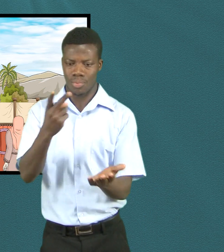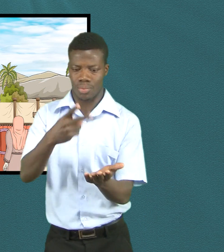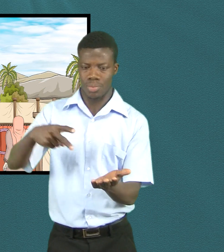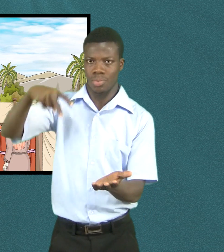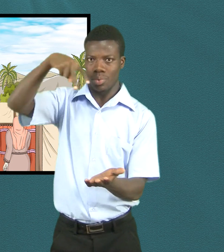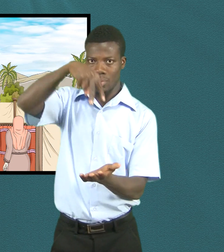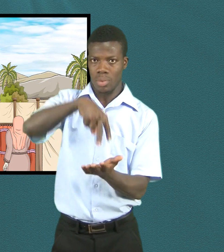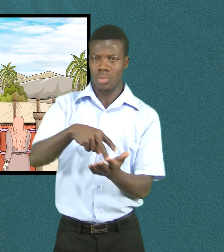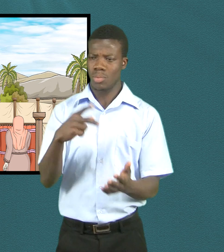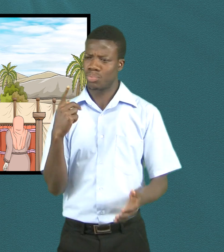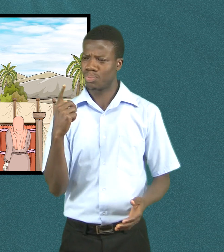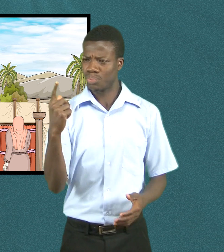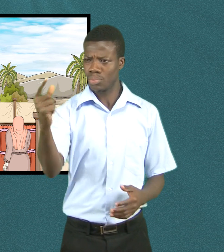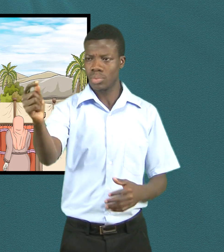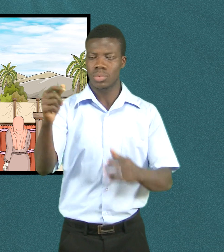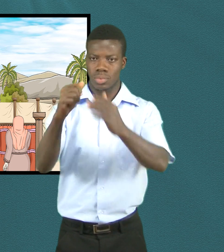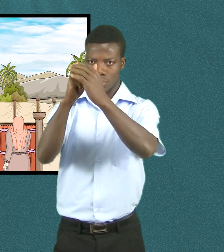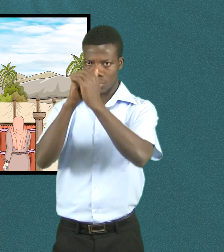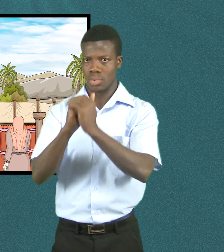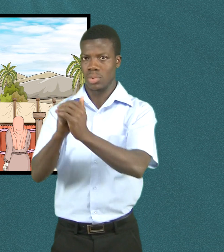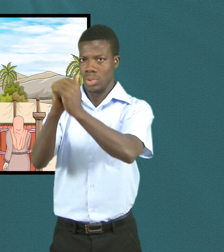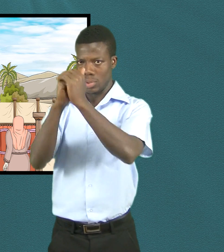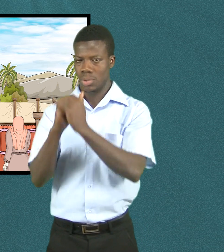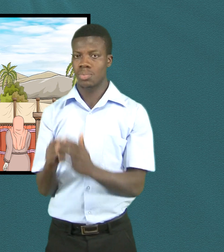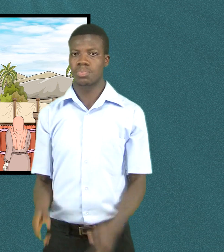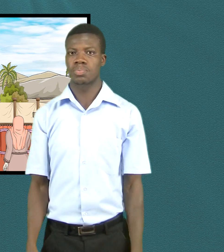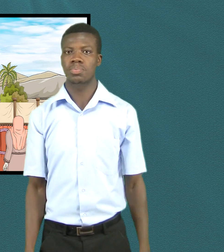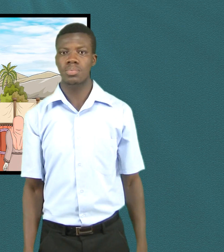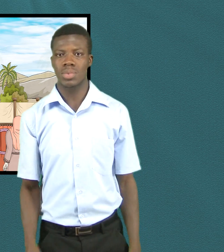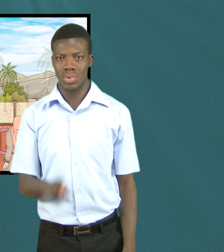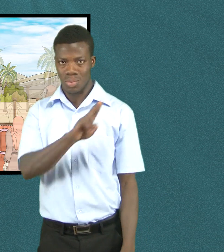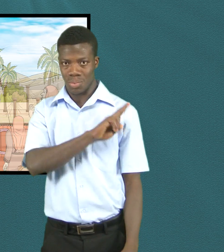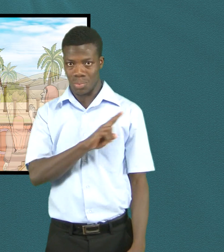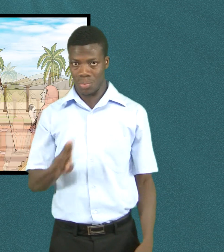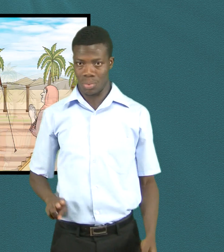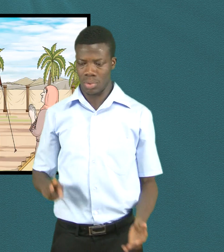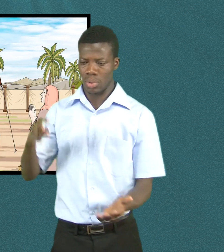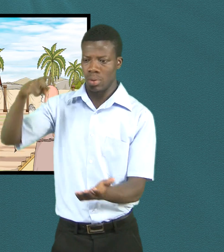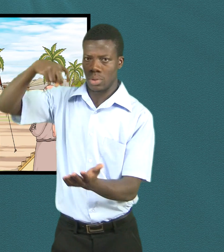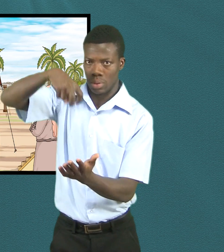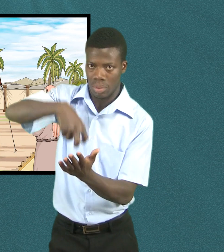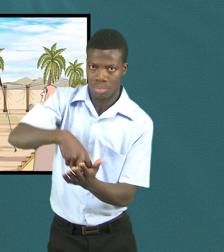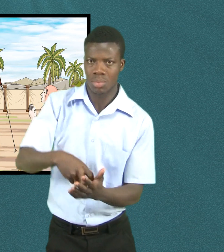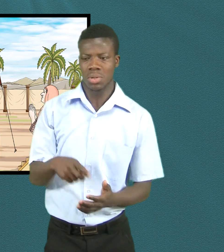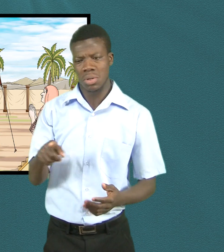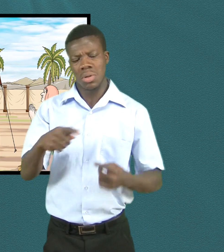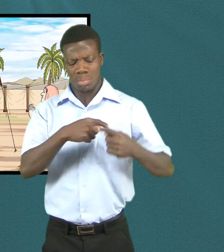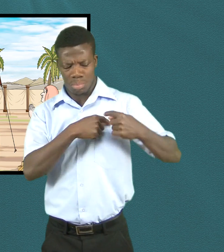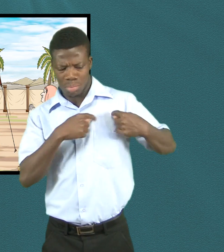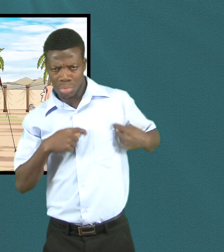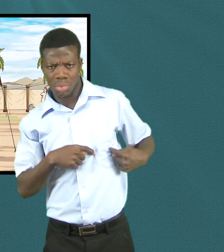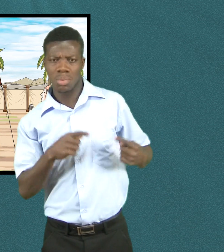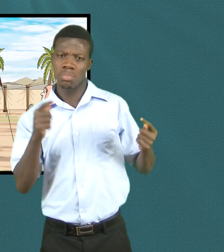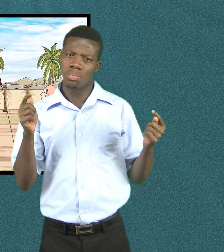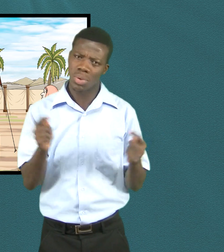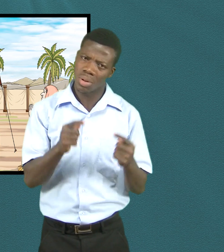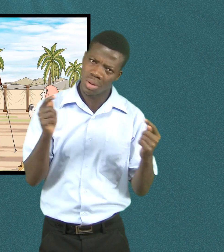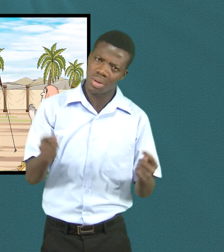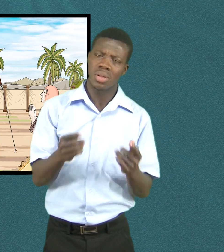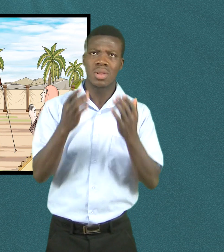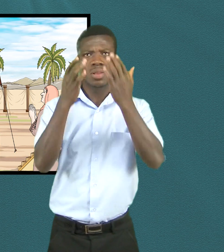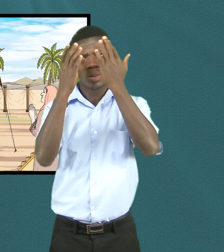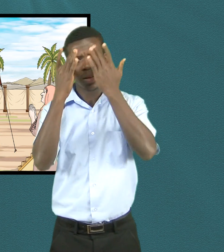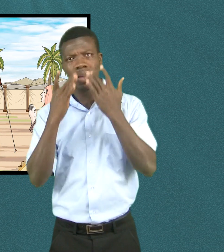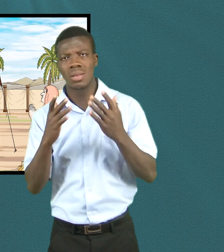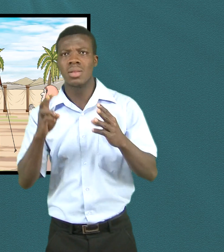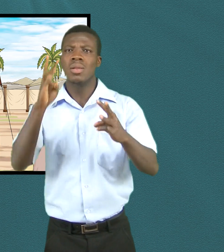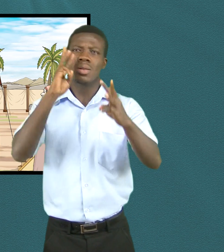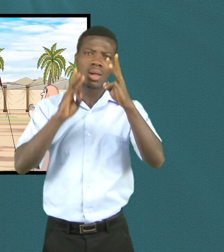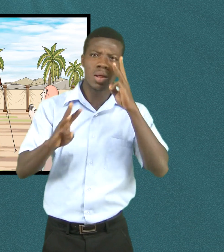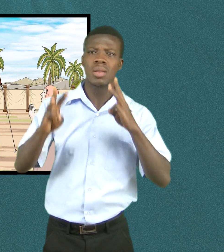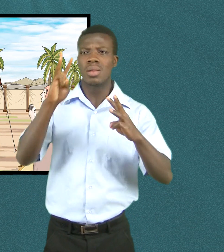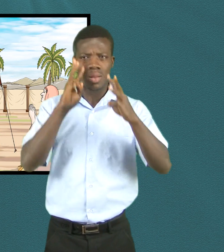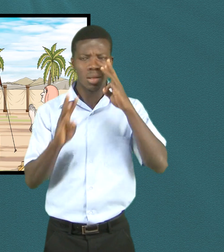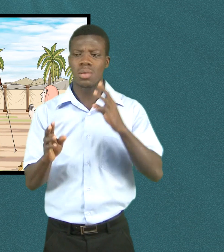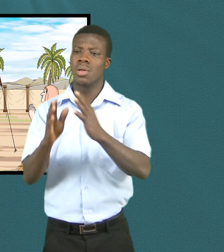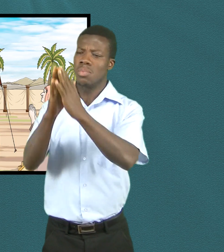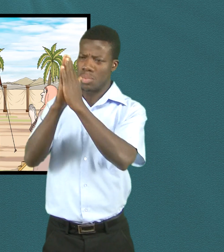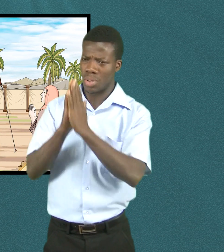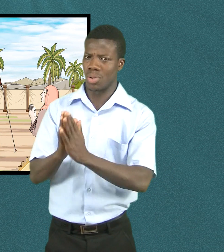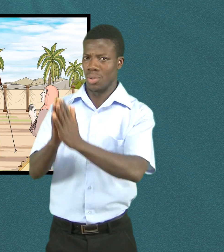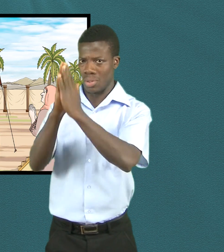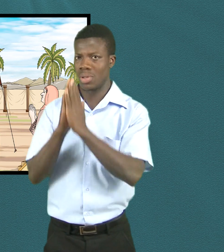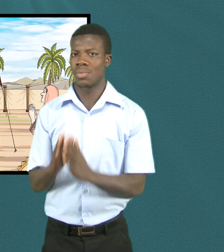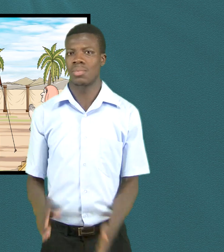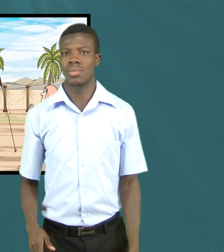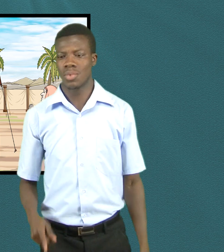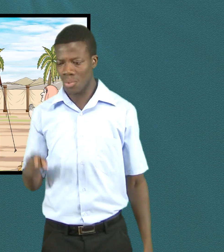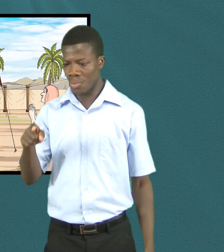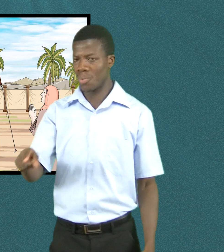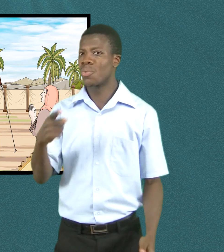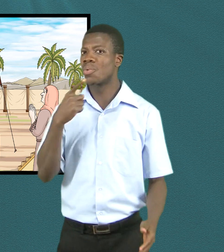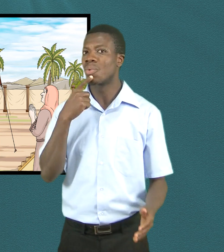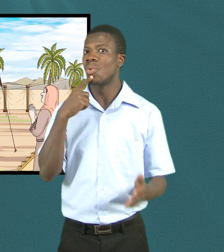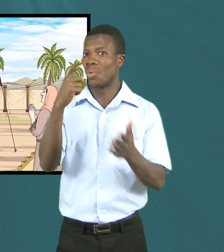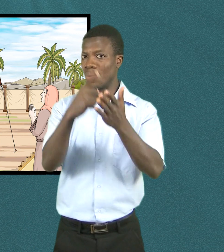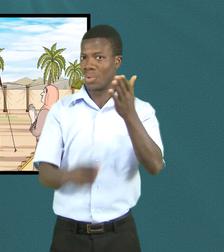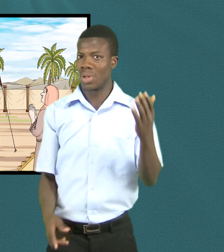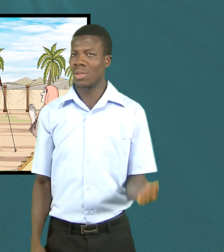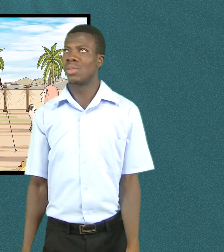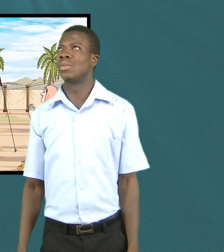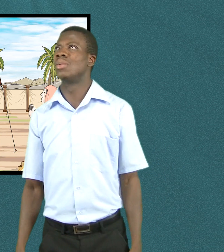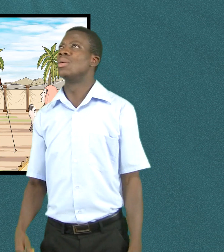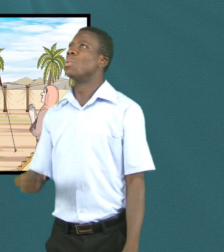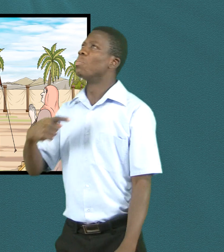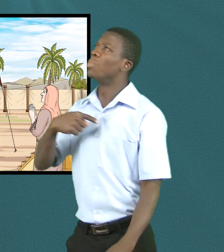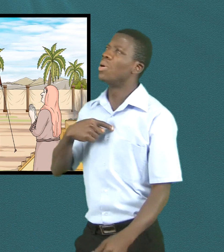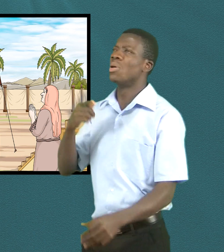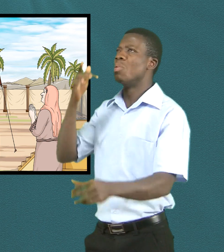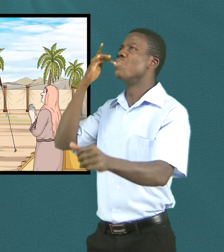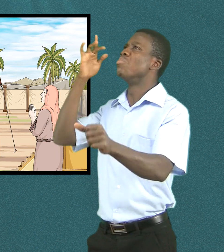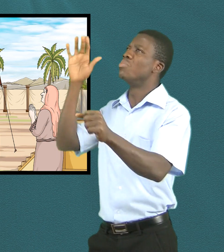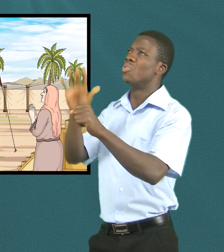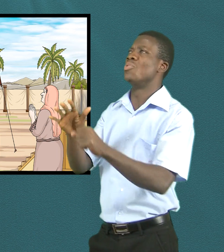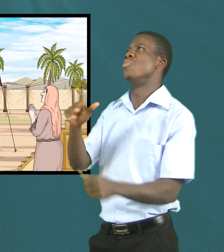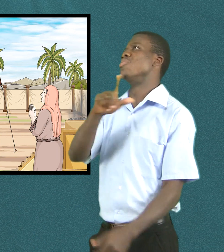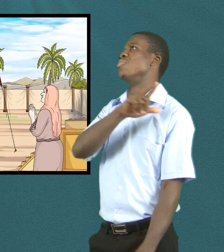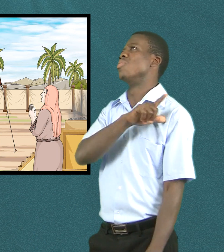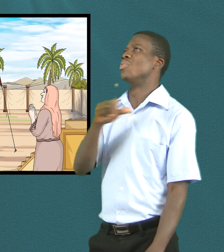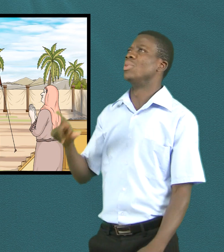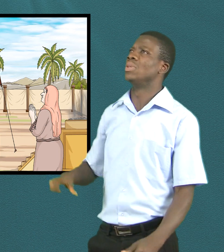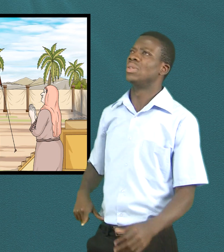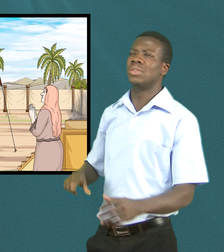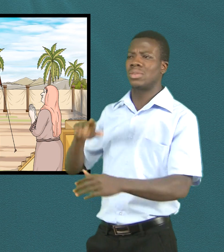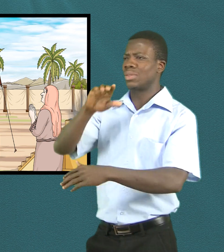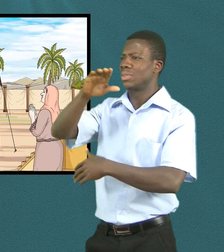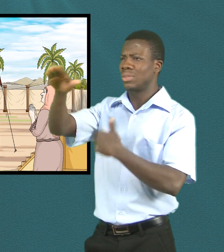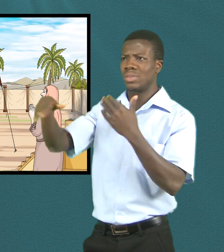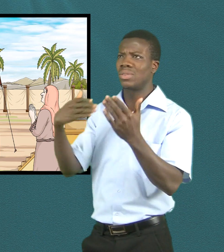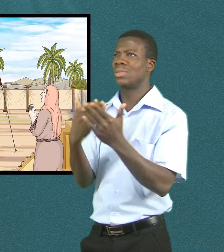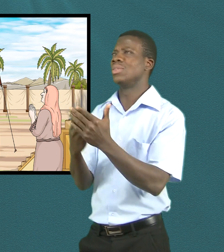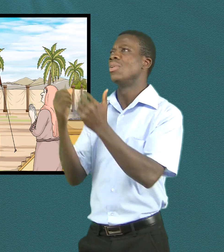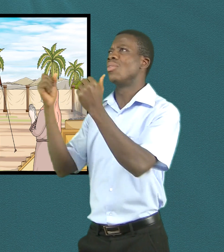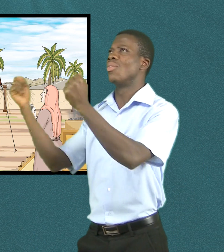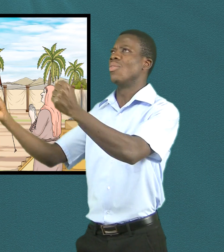In her bitter distress, Hannah prayed to the LORD and wept with many tears.